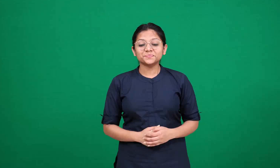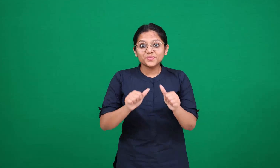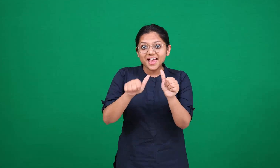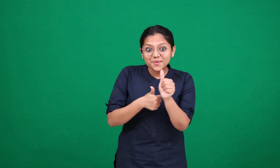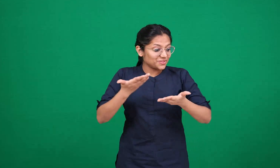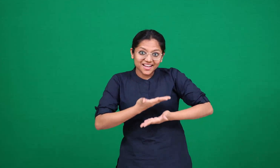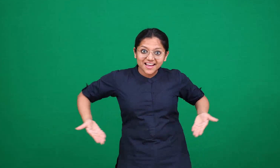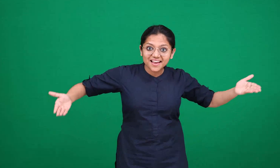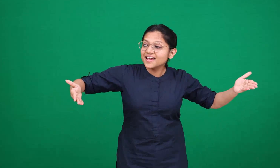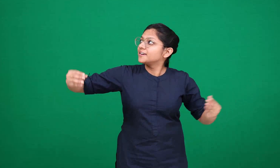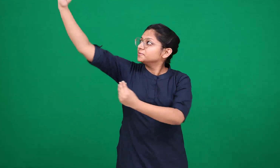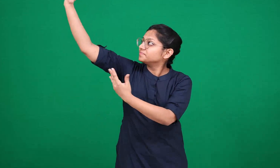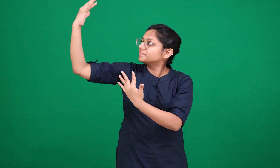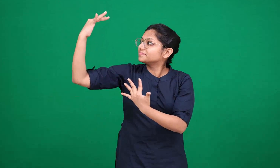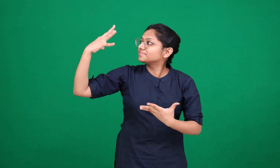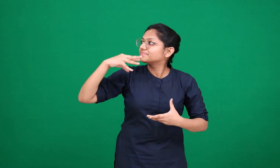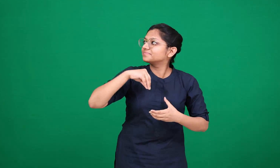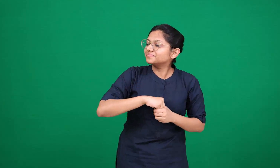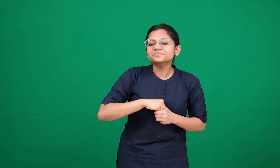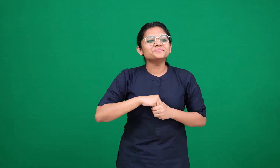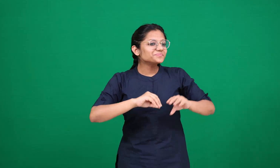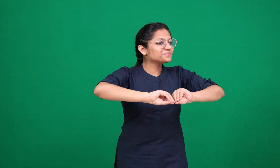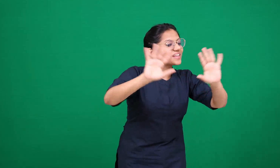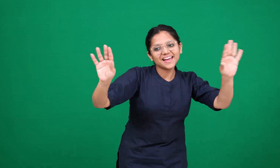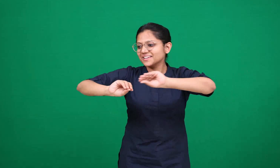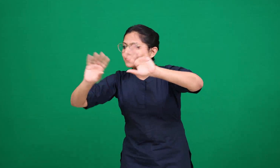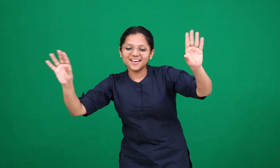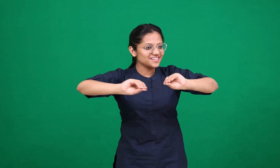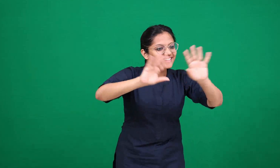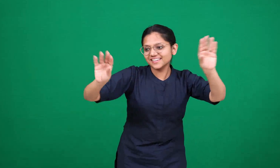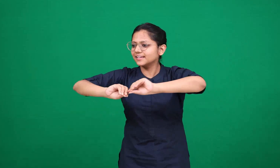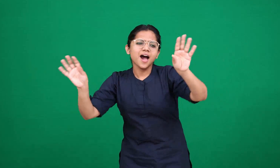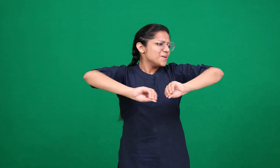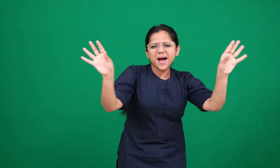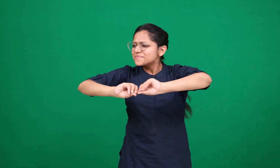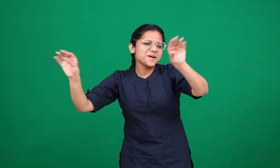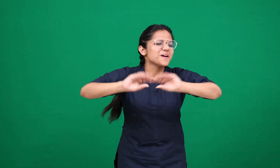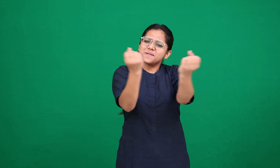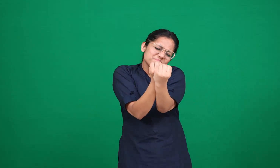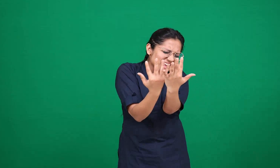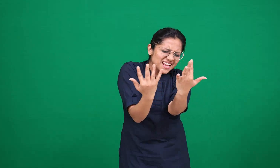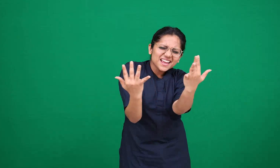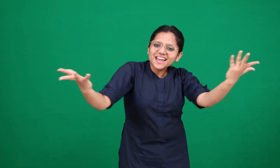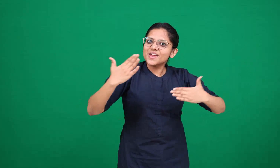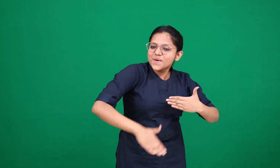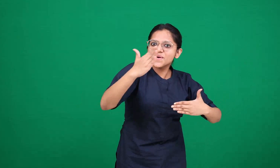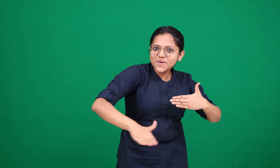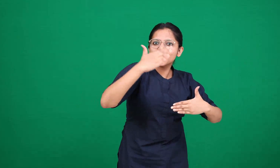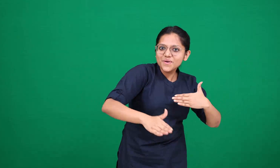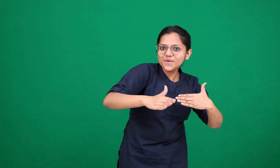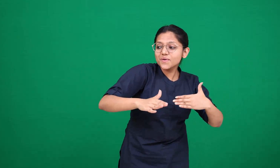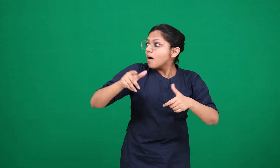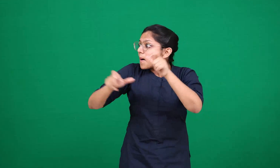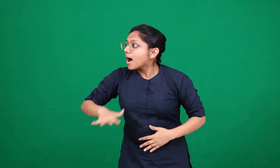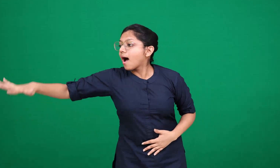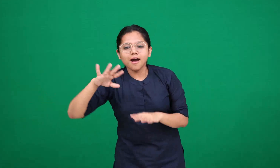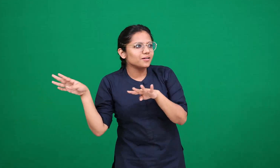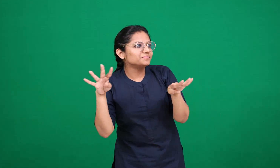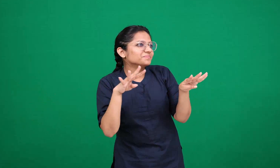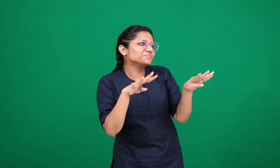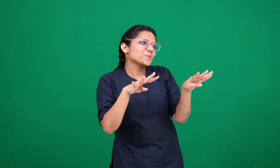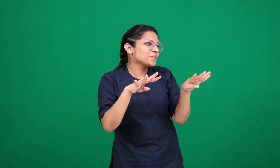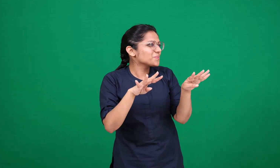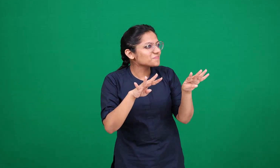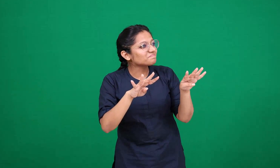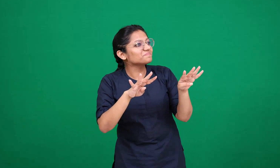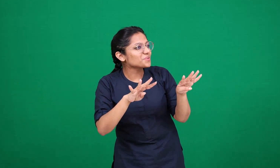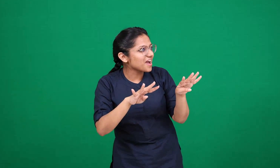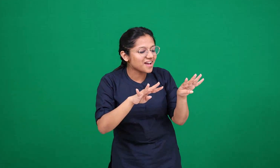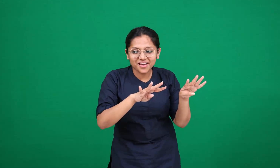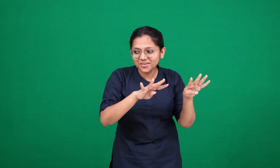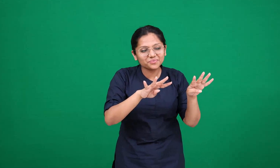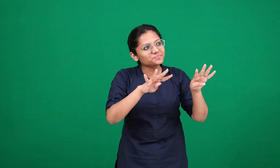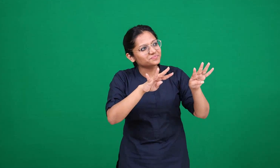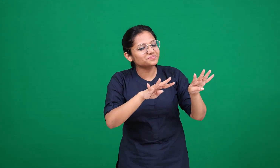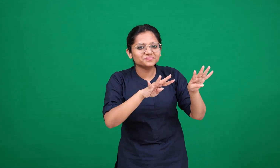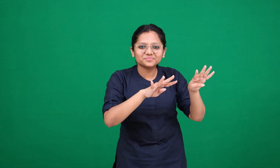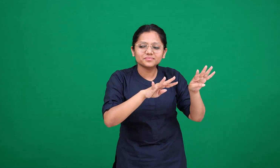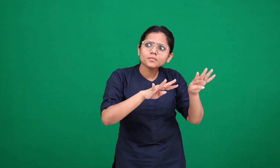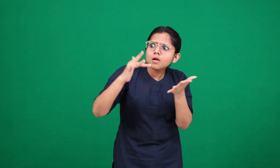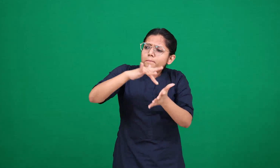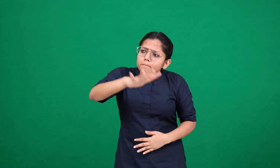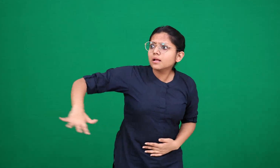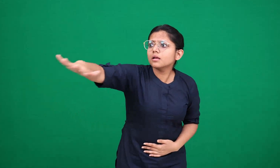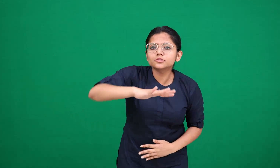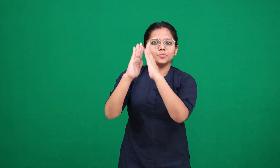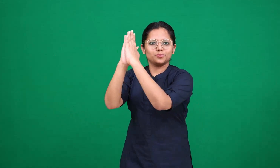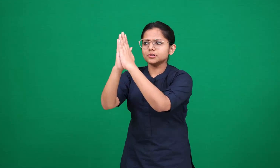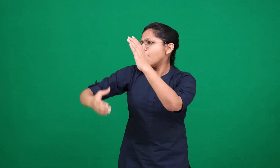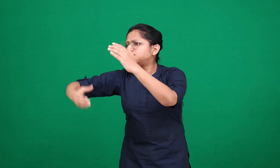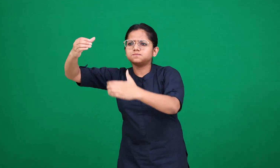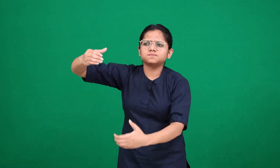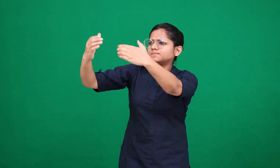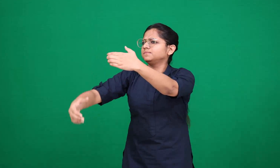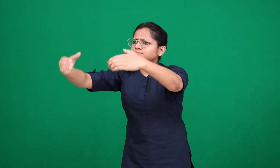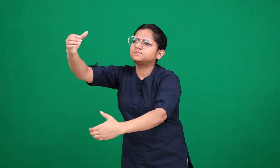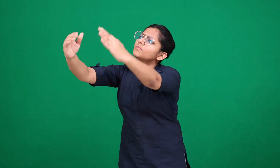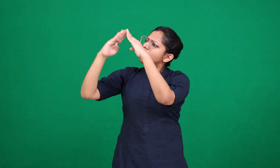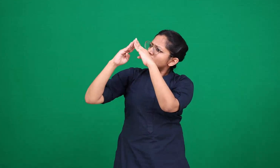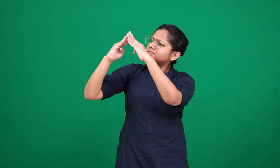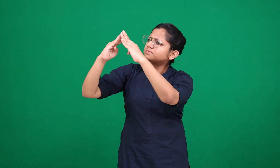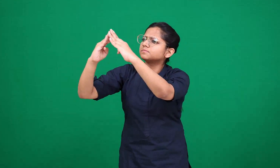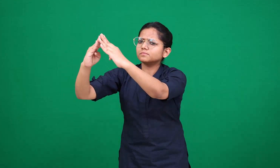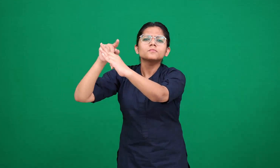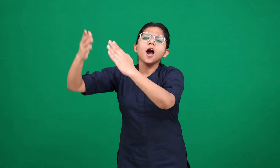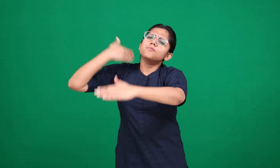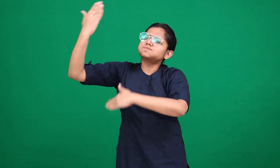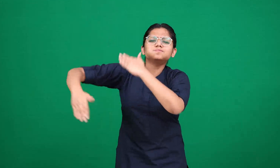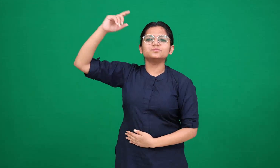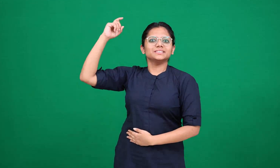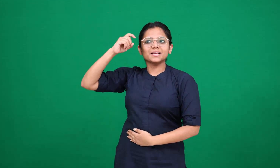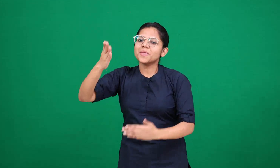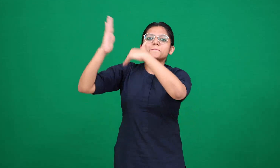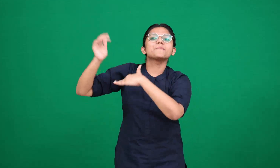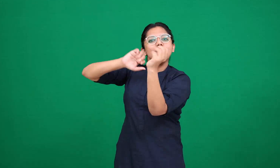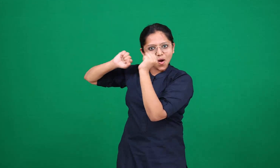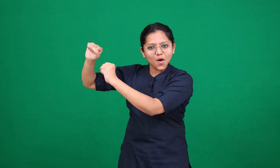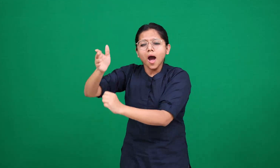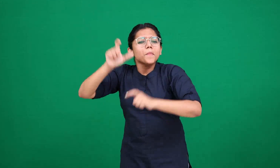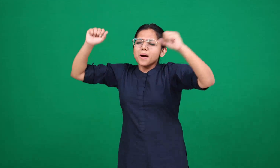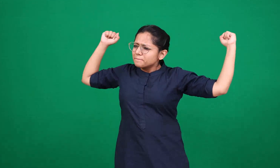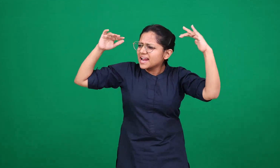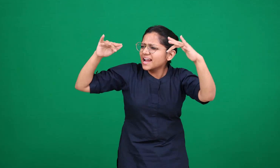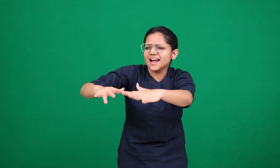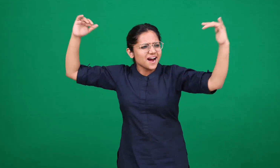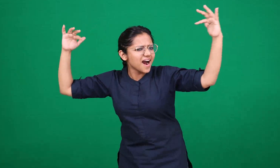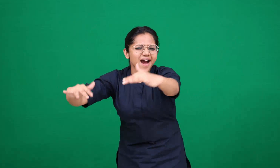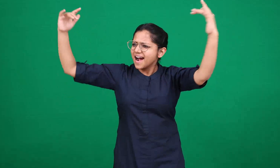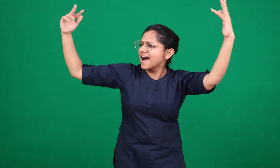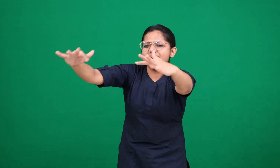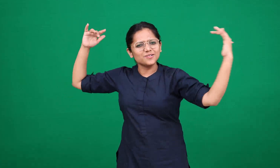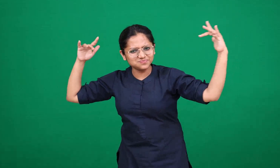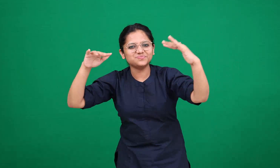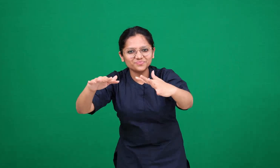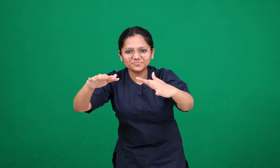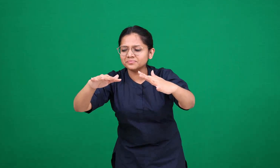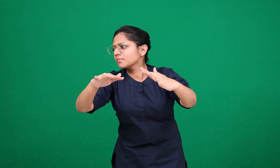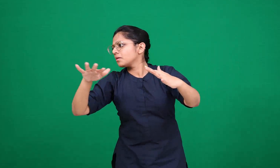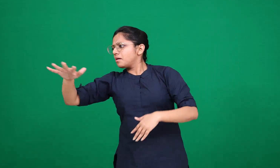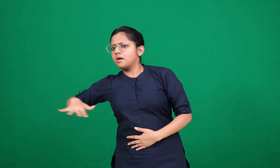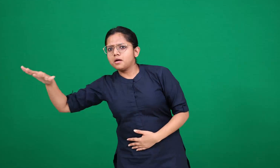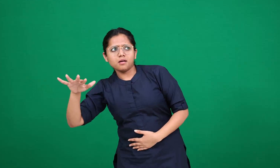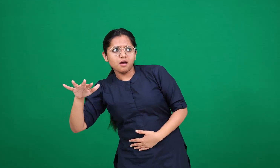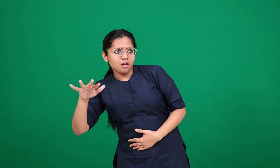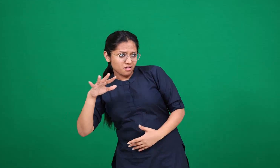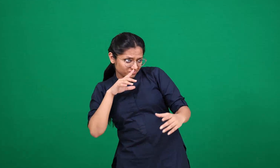The apostles performed many signs and wonders among the people, and with one accord the believers gathered together in Solomon's Colonnade.